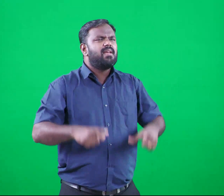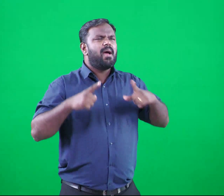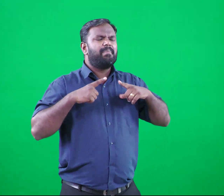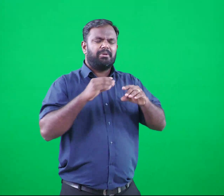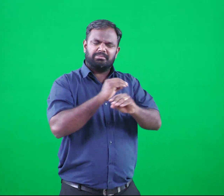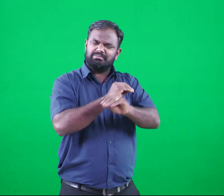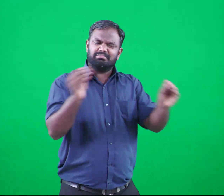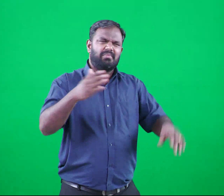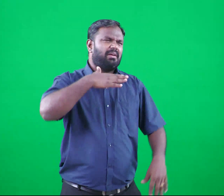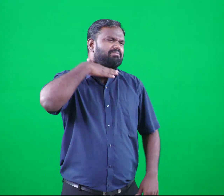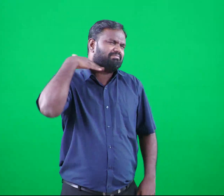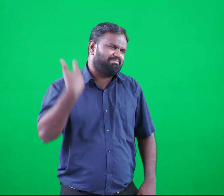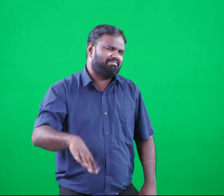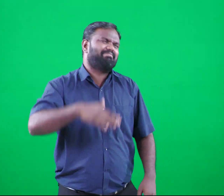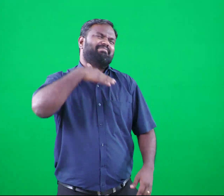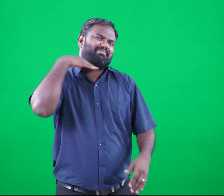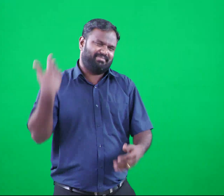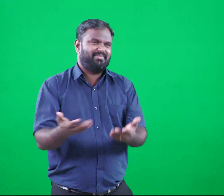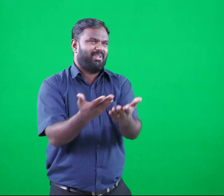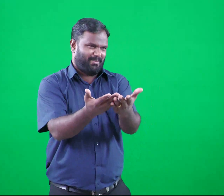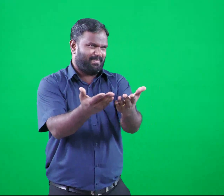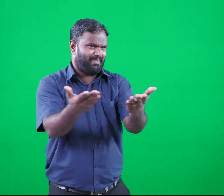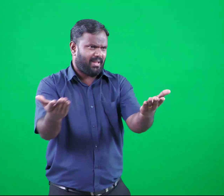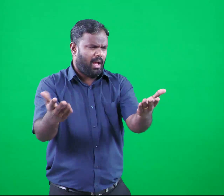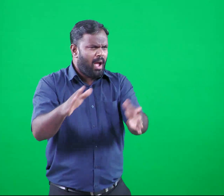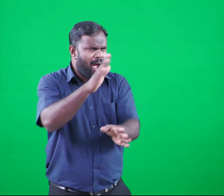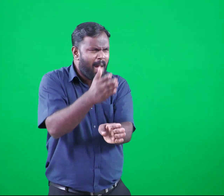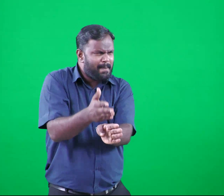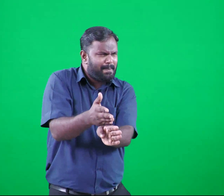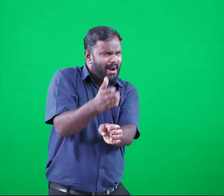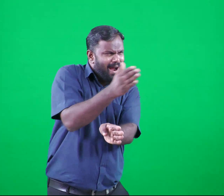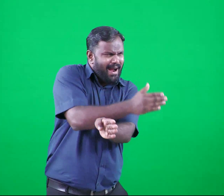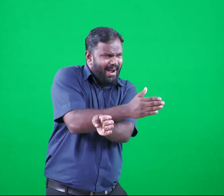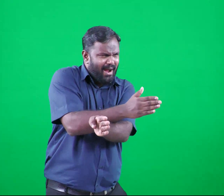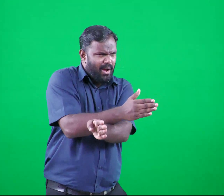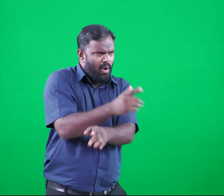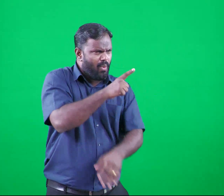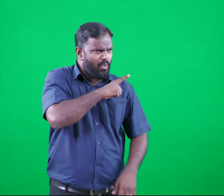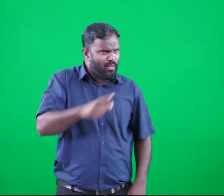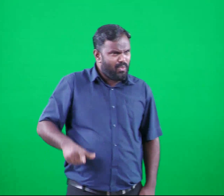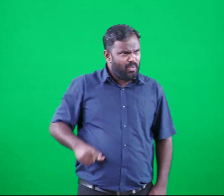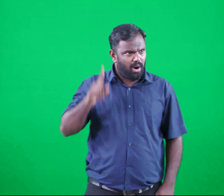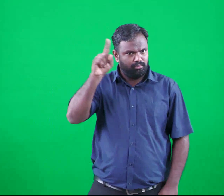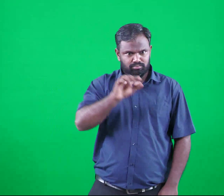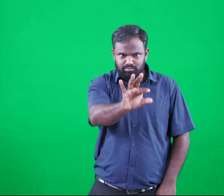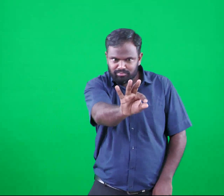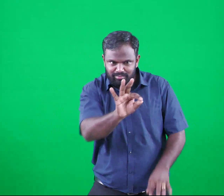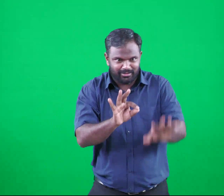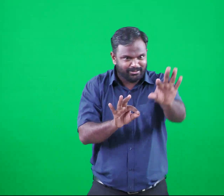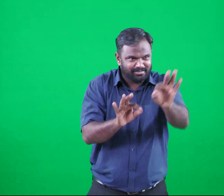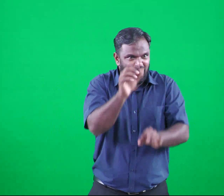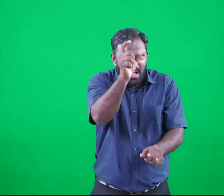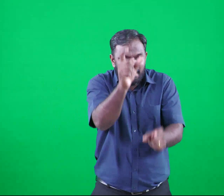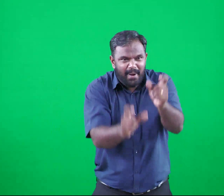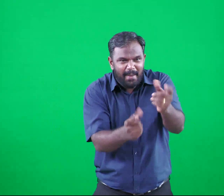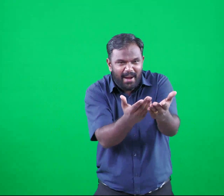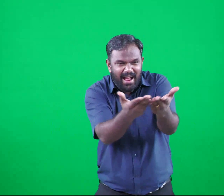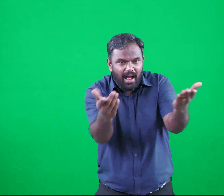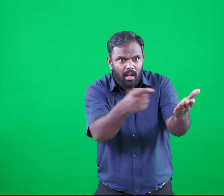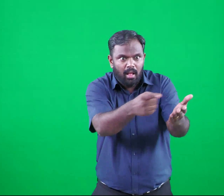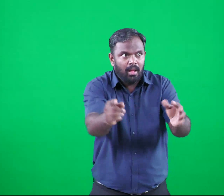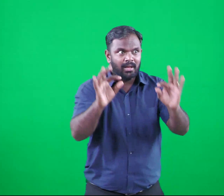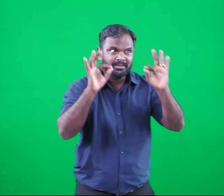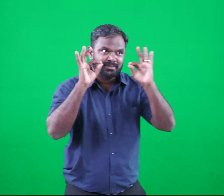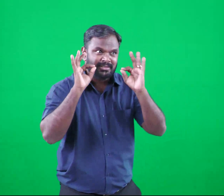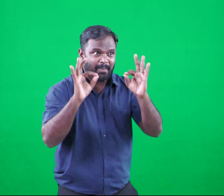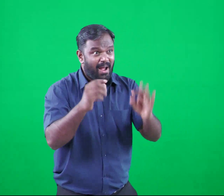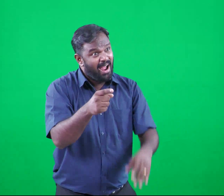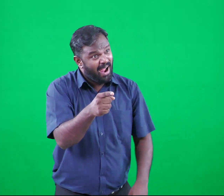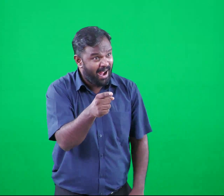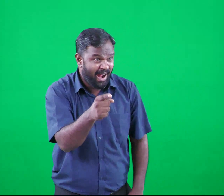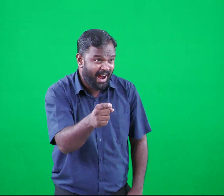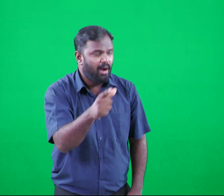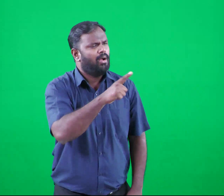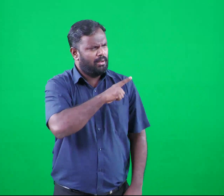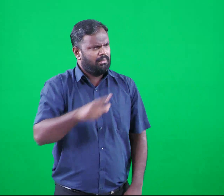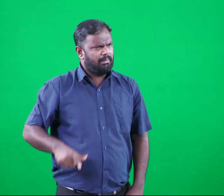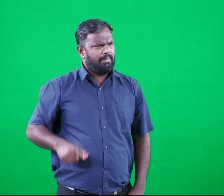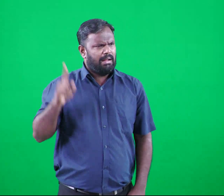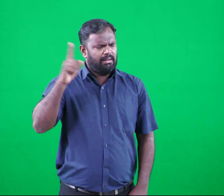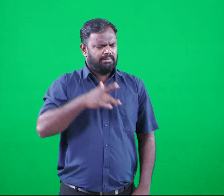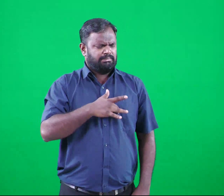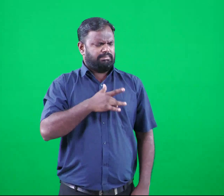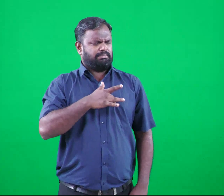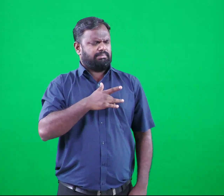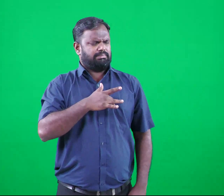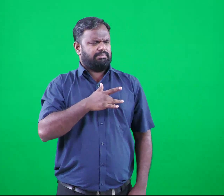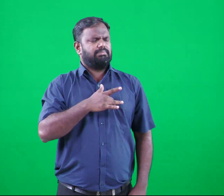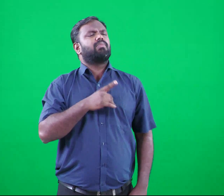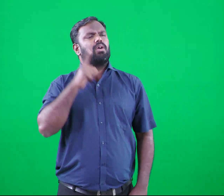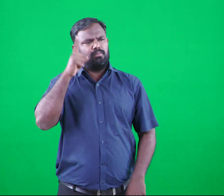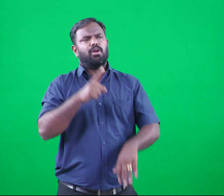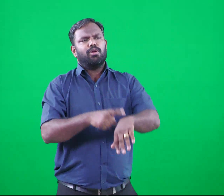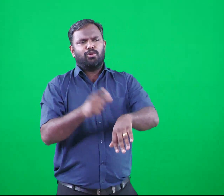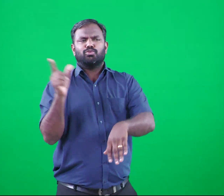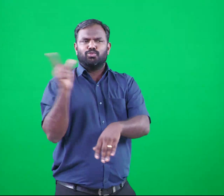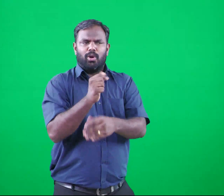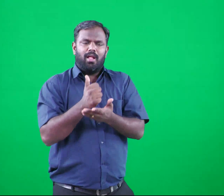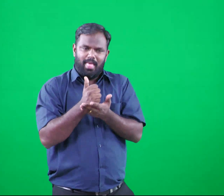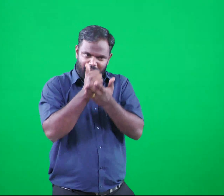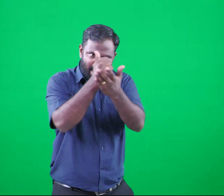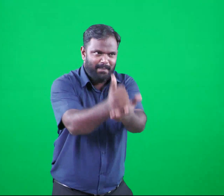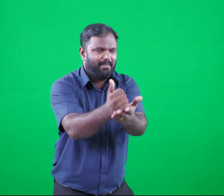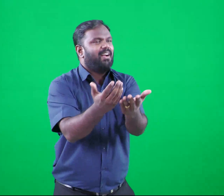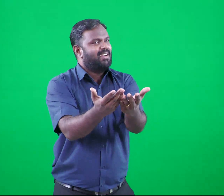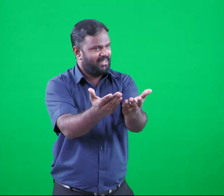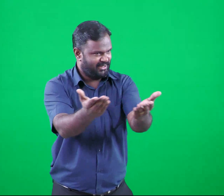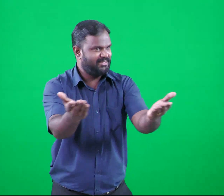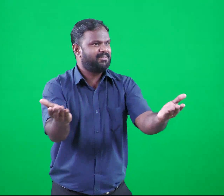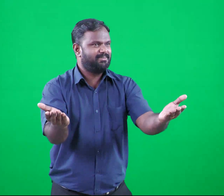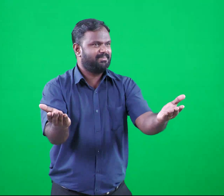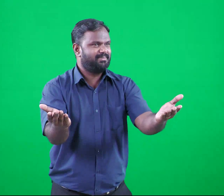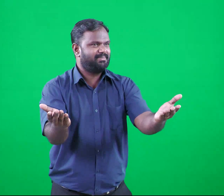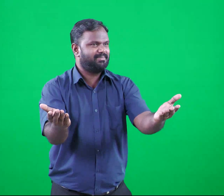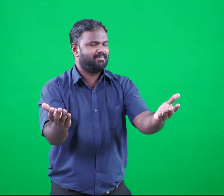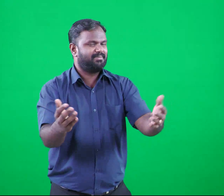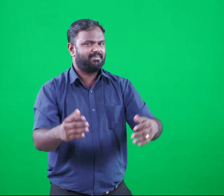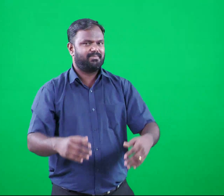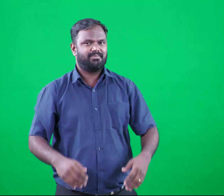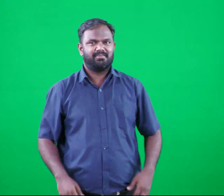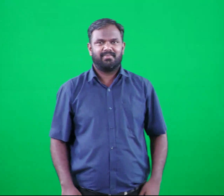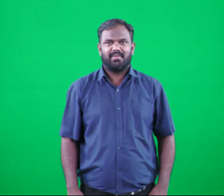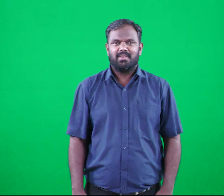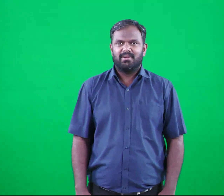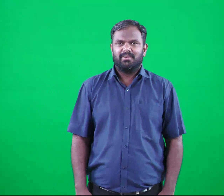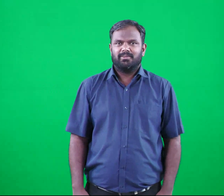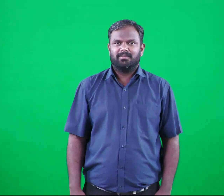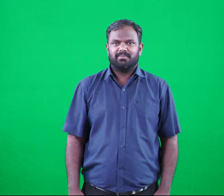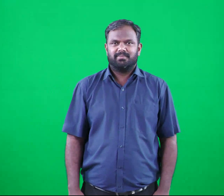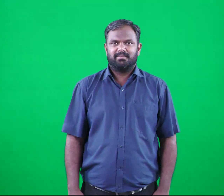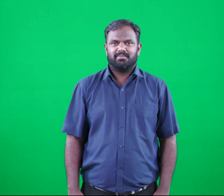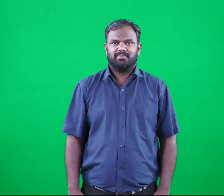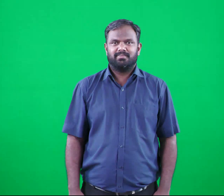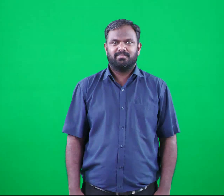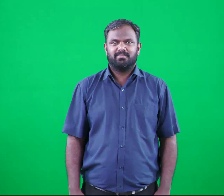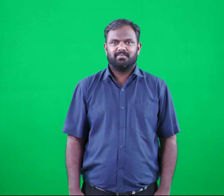But for the sake of the elect, whom He has chosen, He has cut them short.